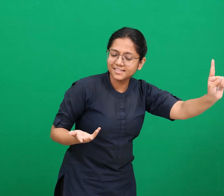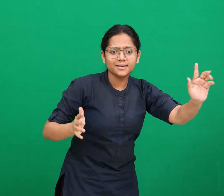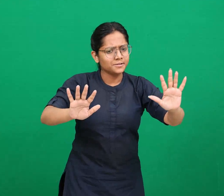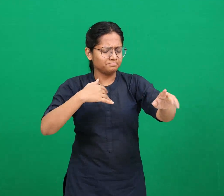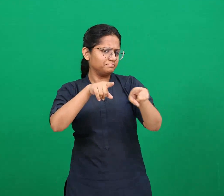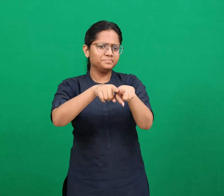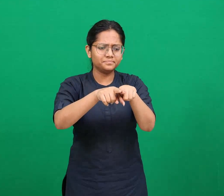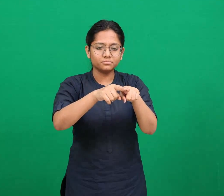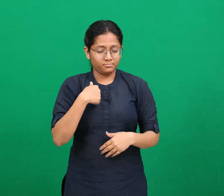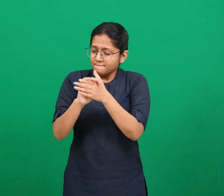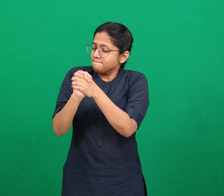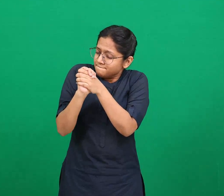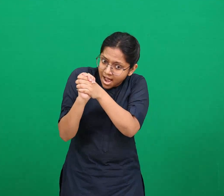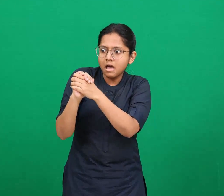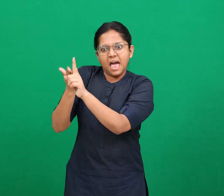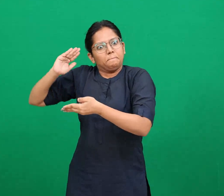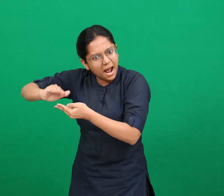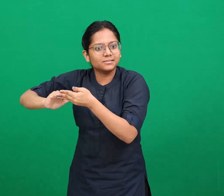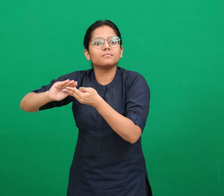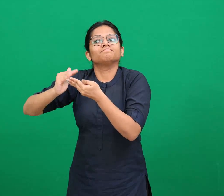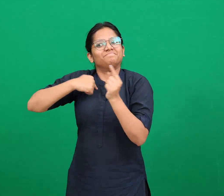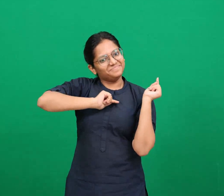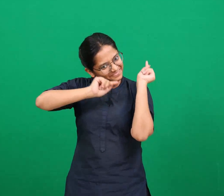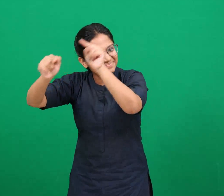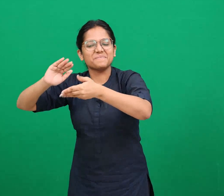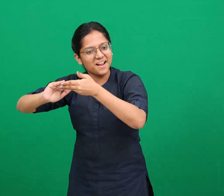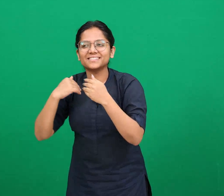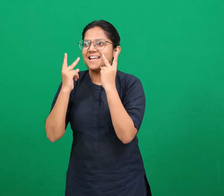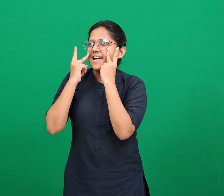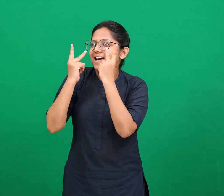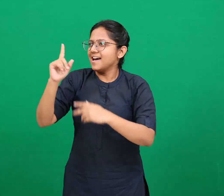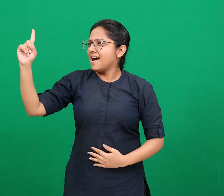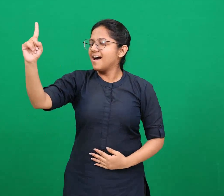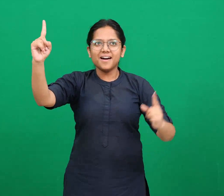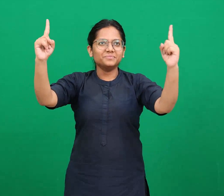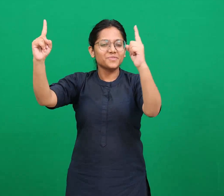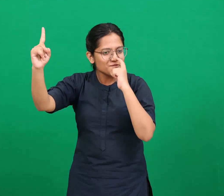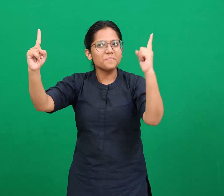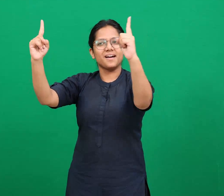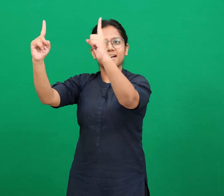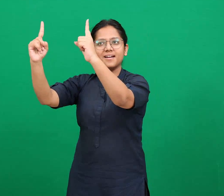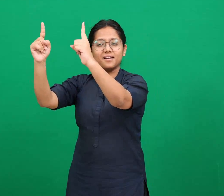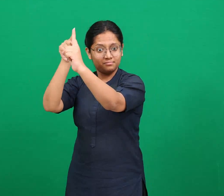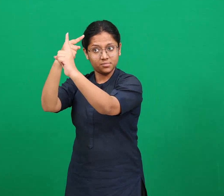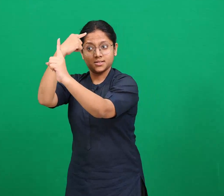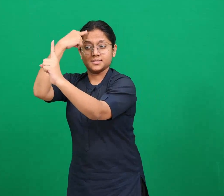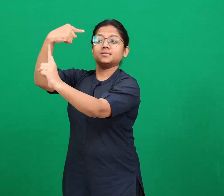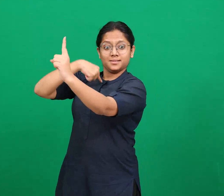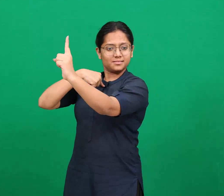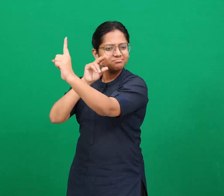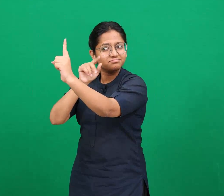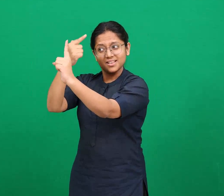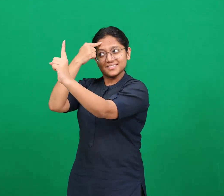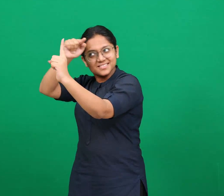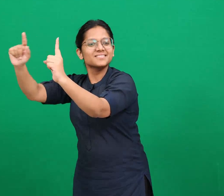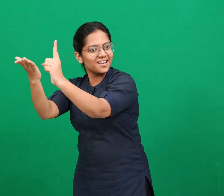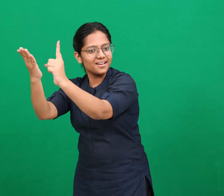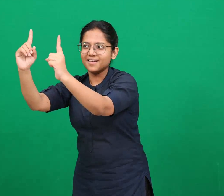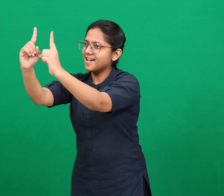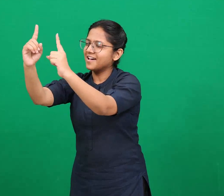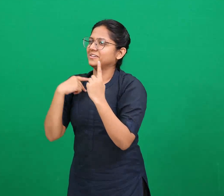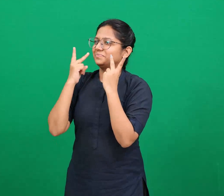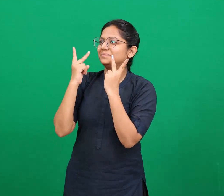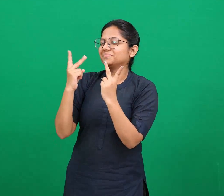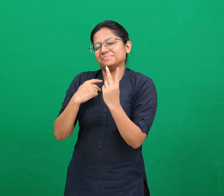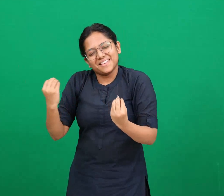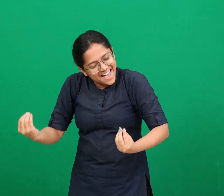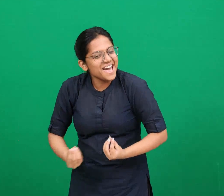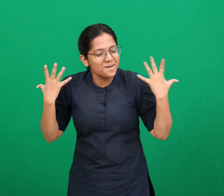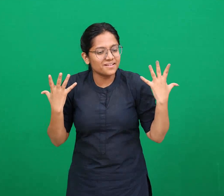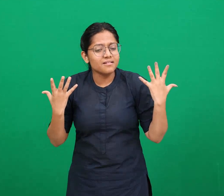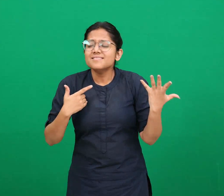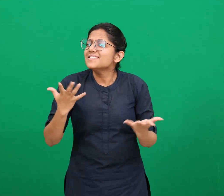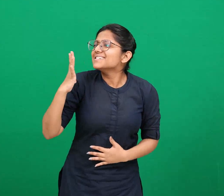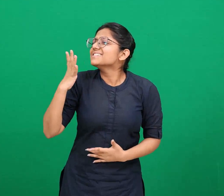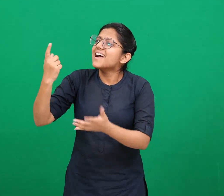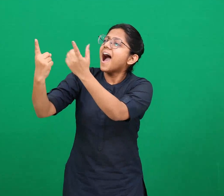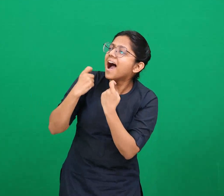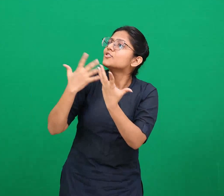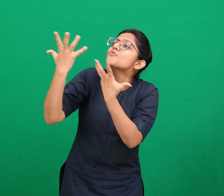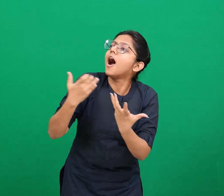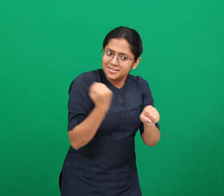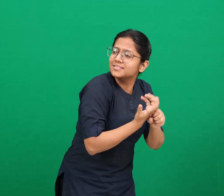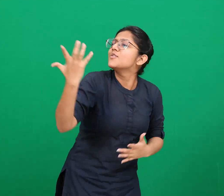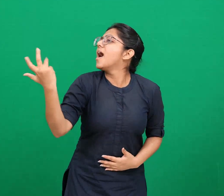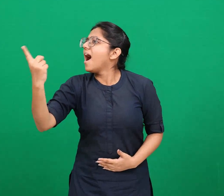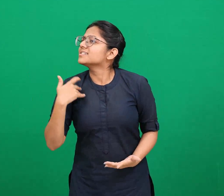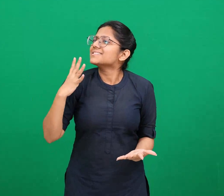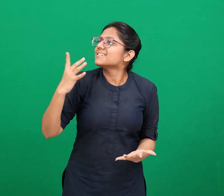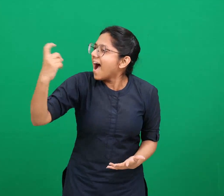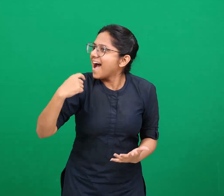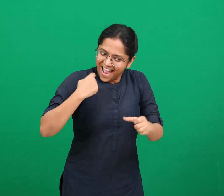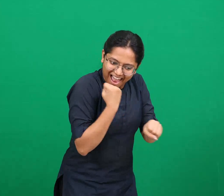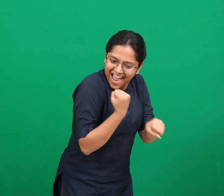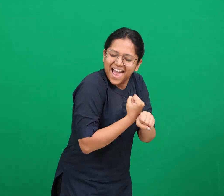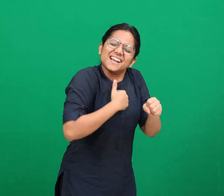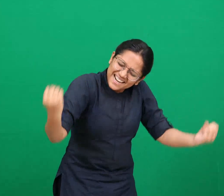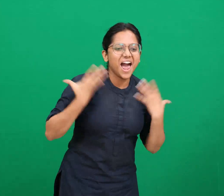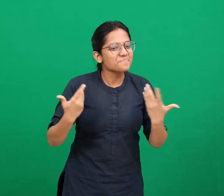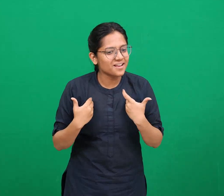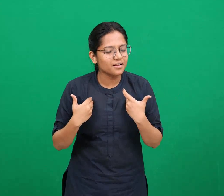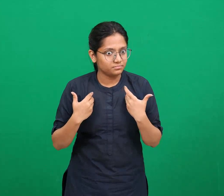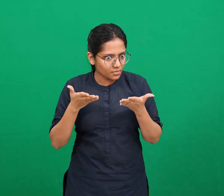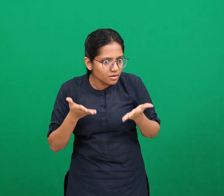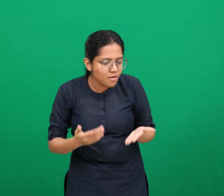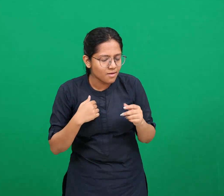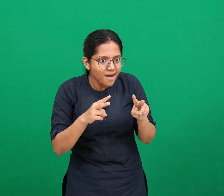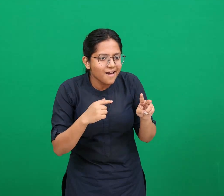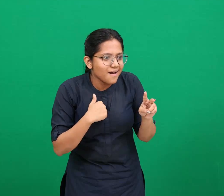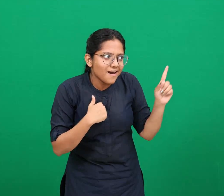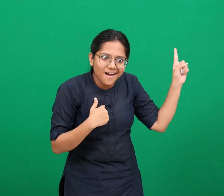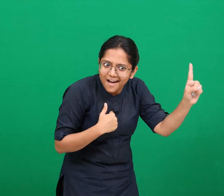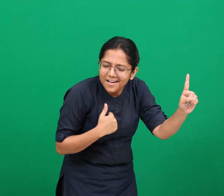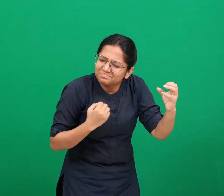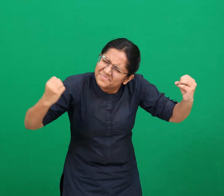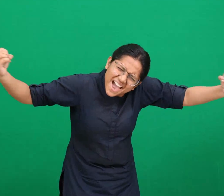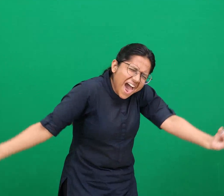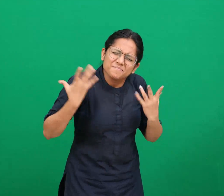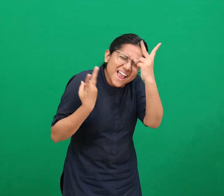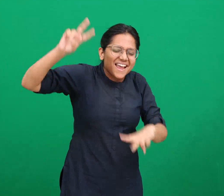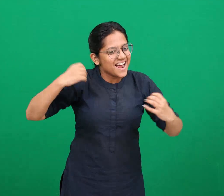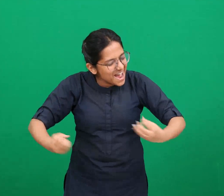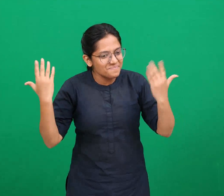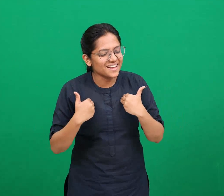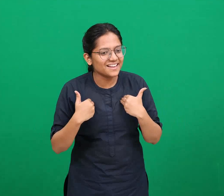The friend of the bridegroom stands and listens for him, and is overjoyed to hear the bridegroom ' s voice.